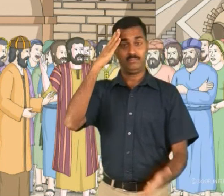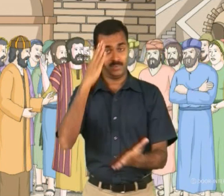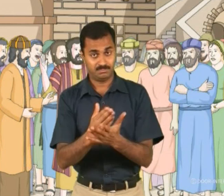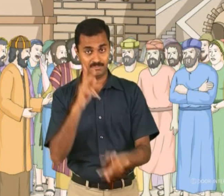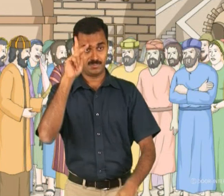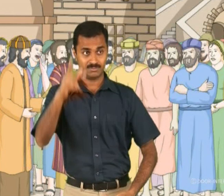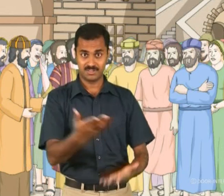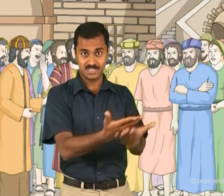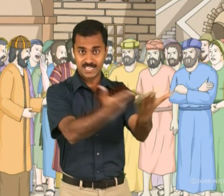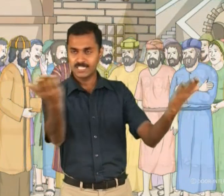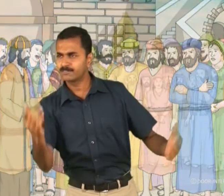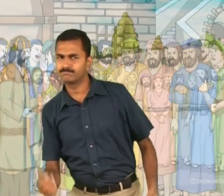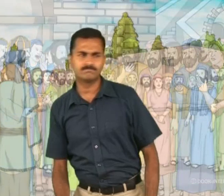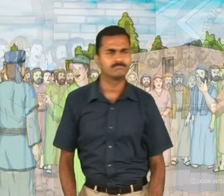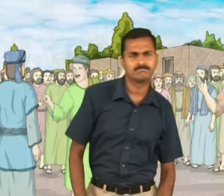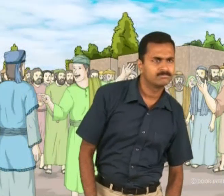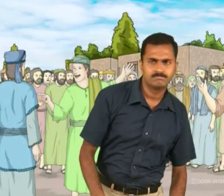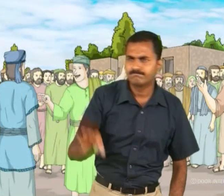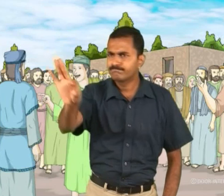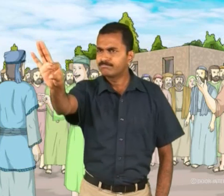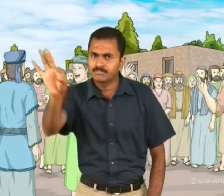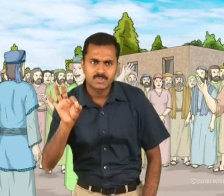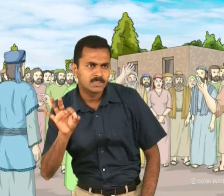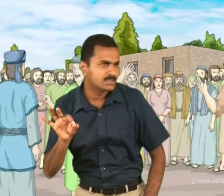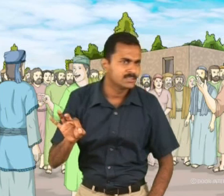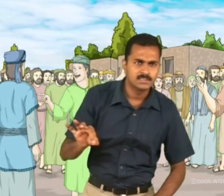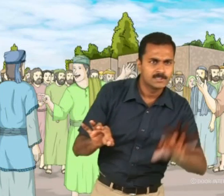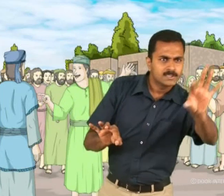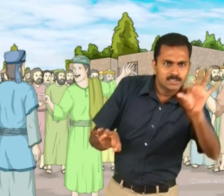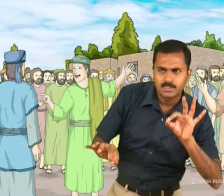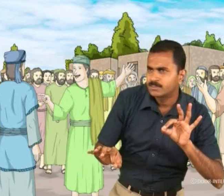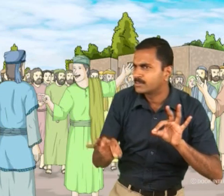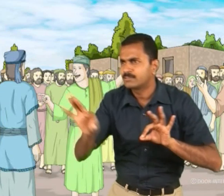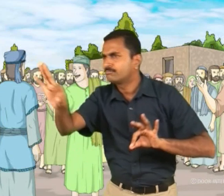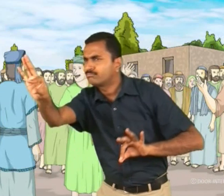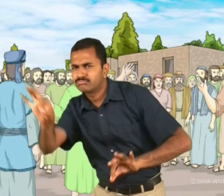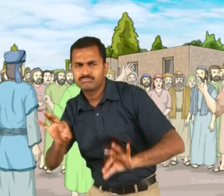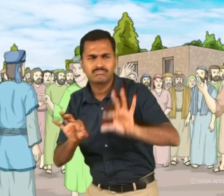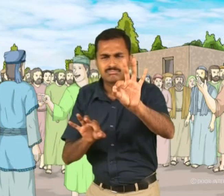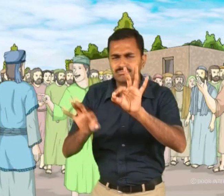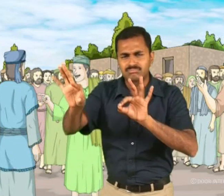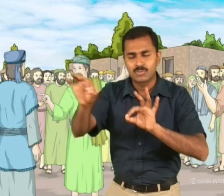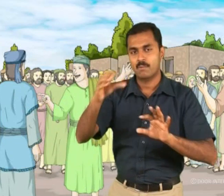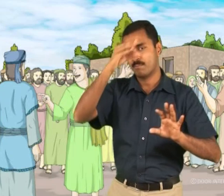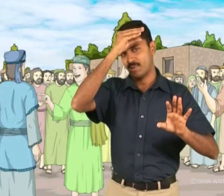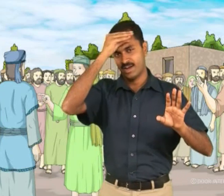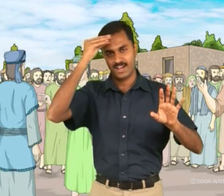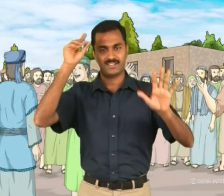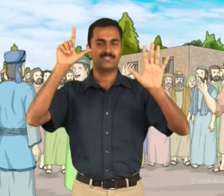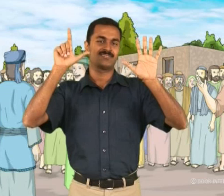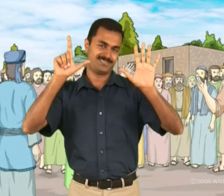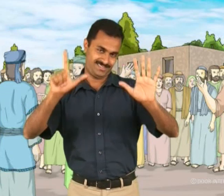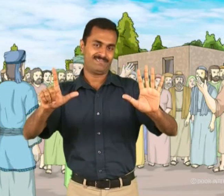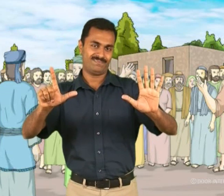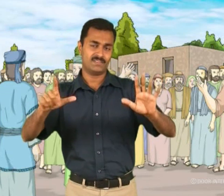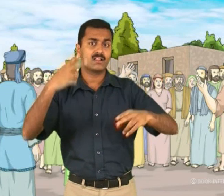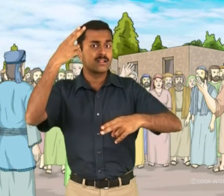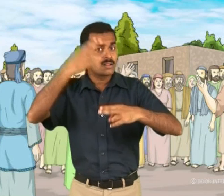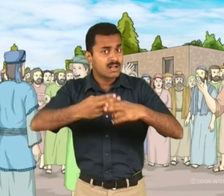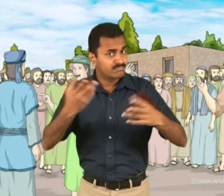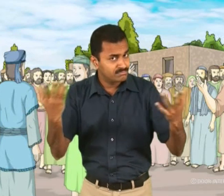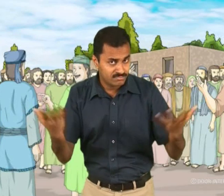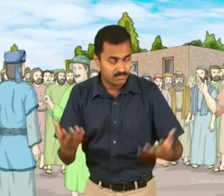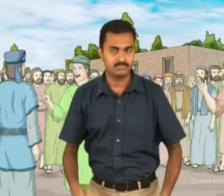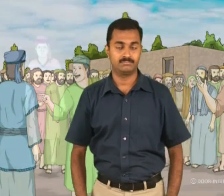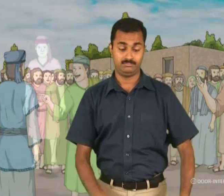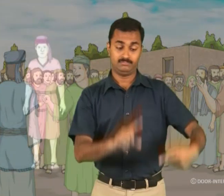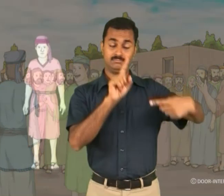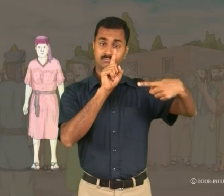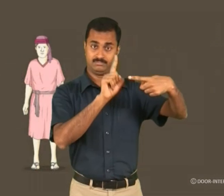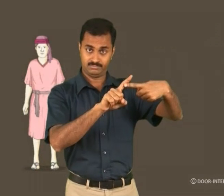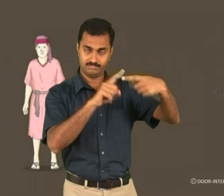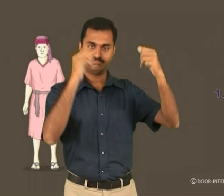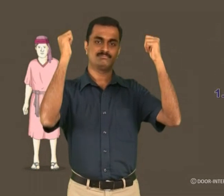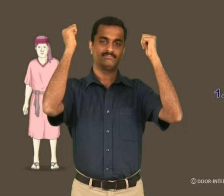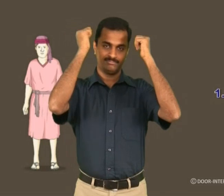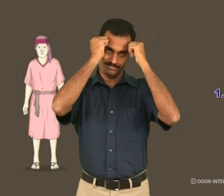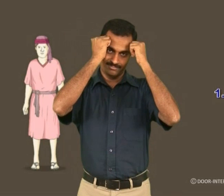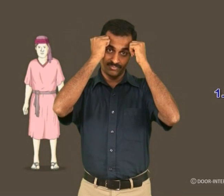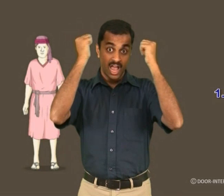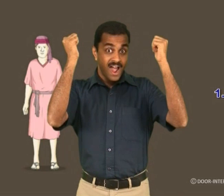This proposal pleased the whole group.